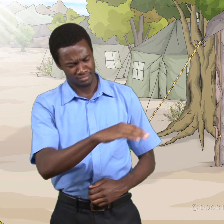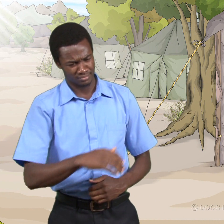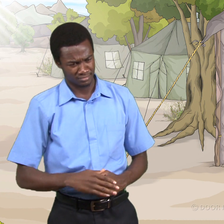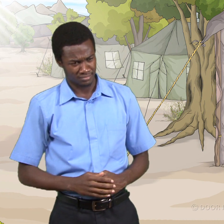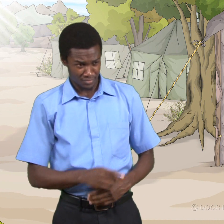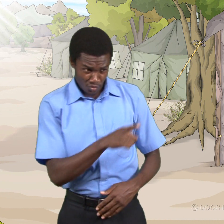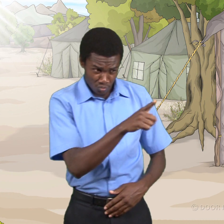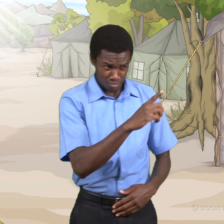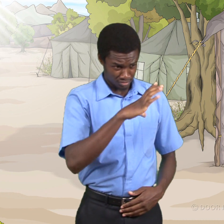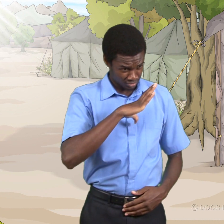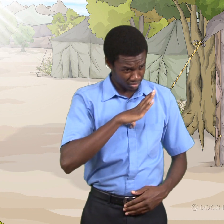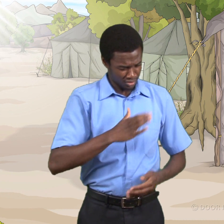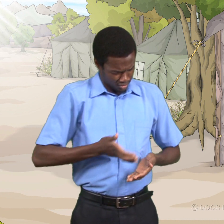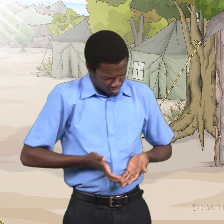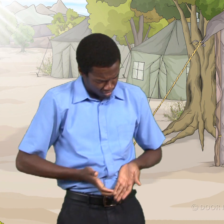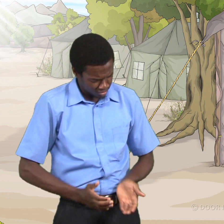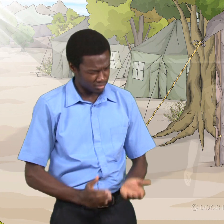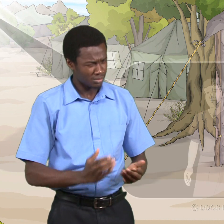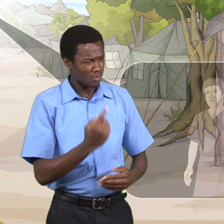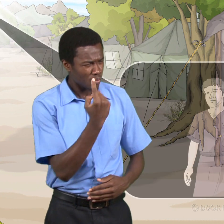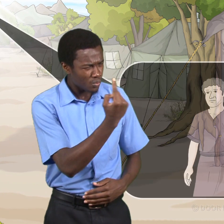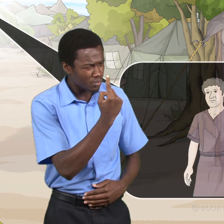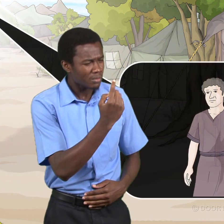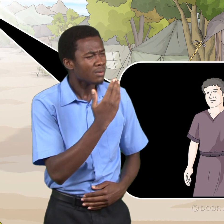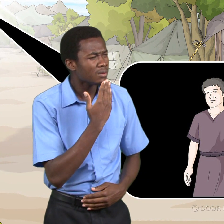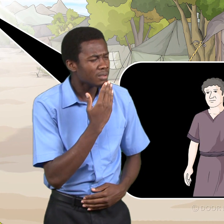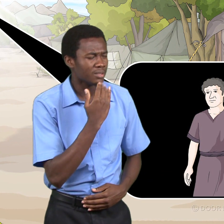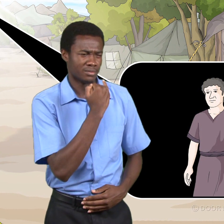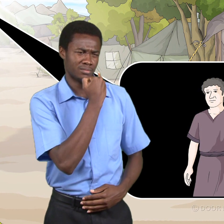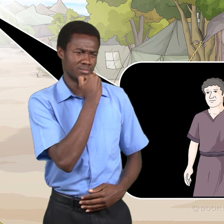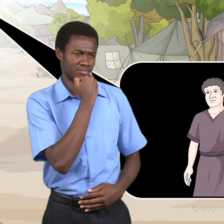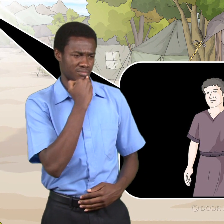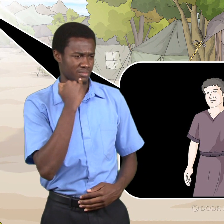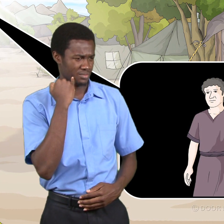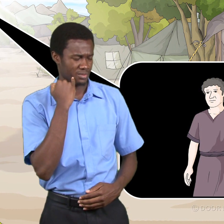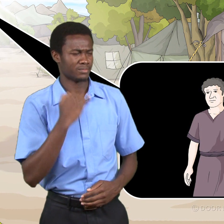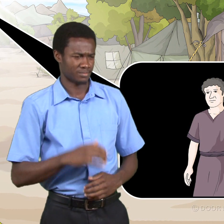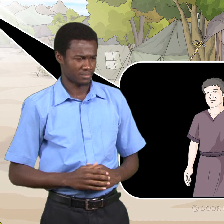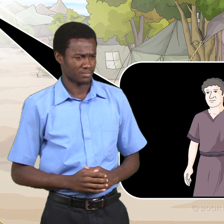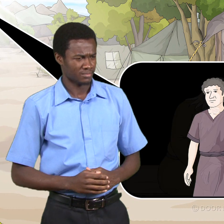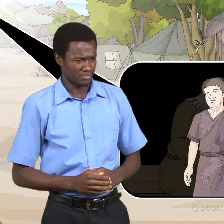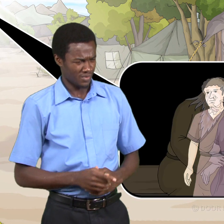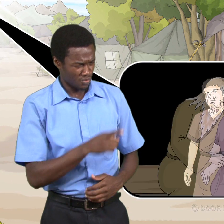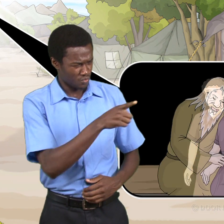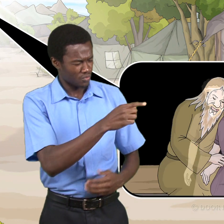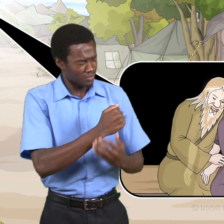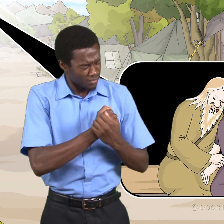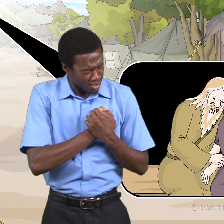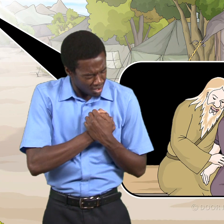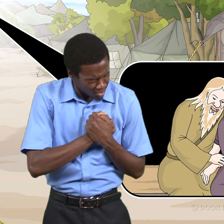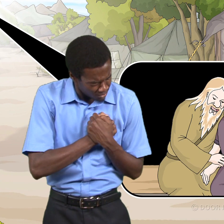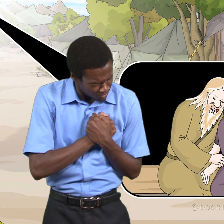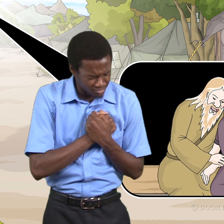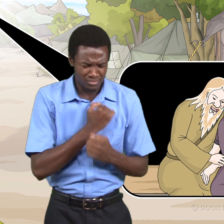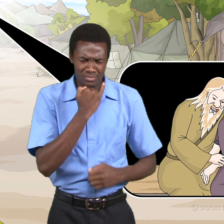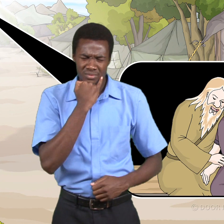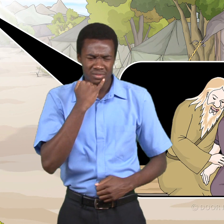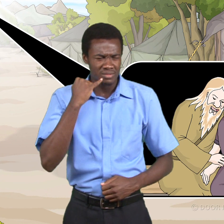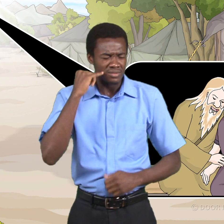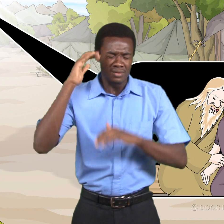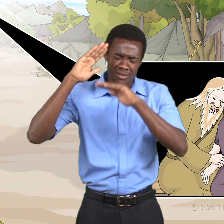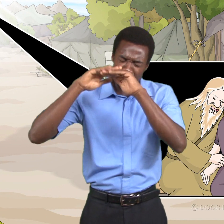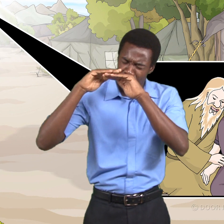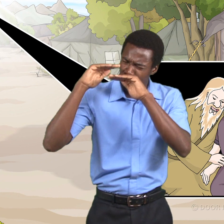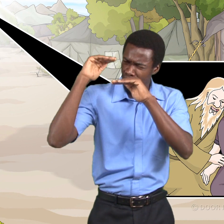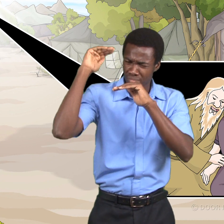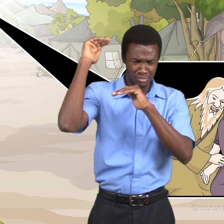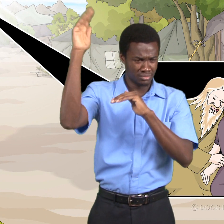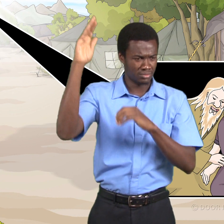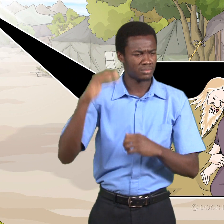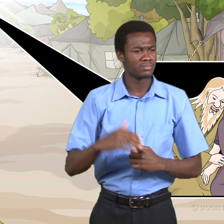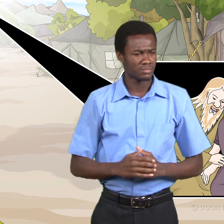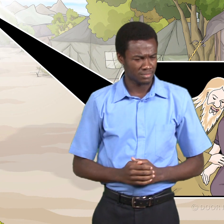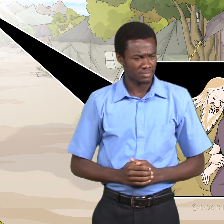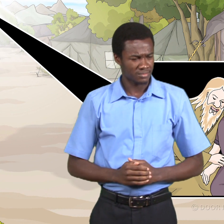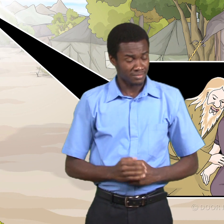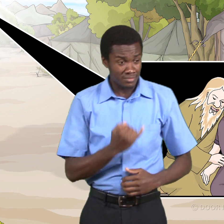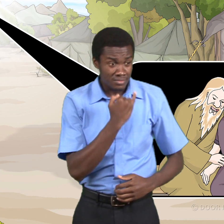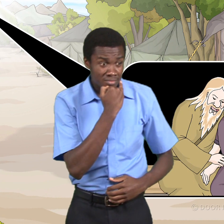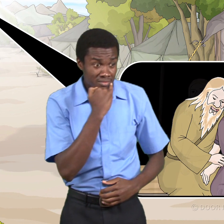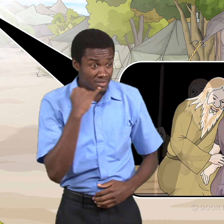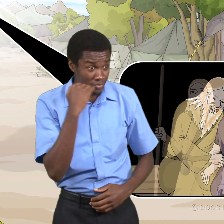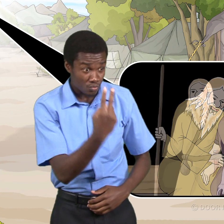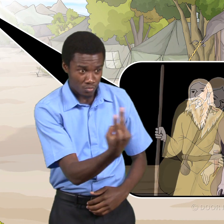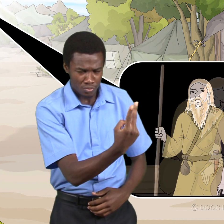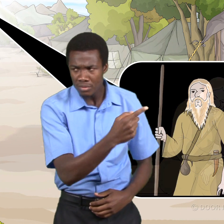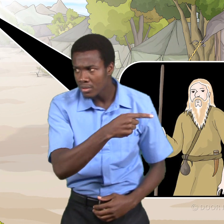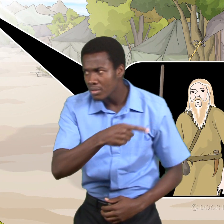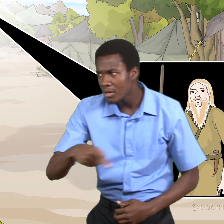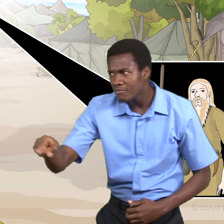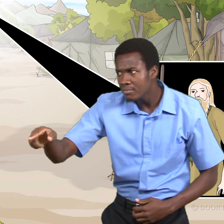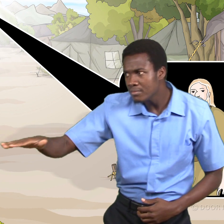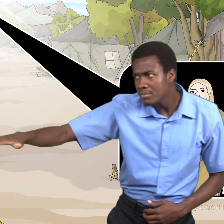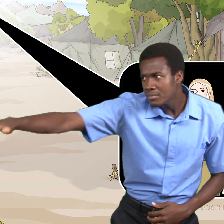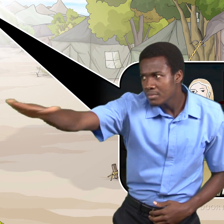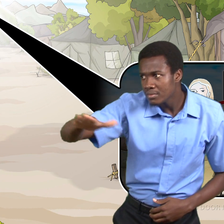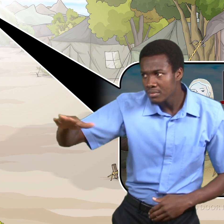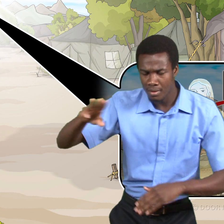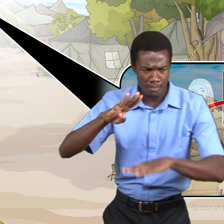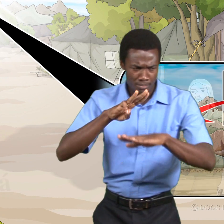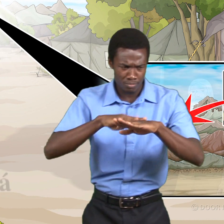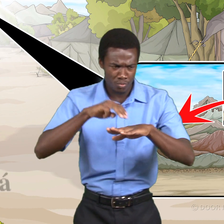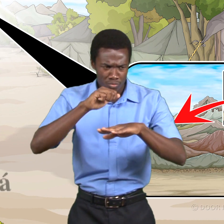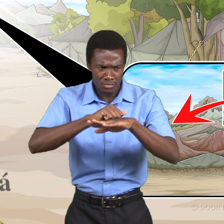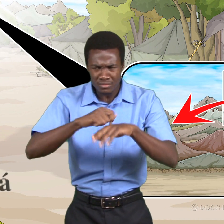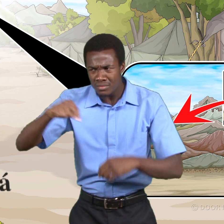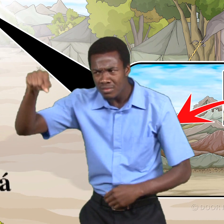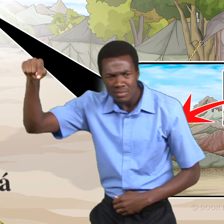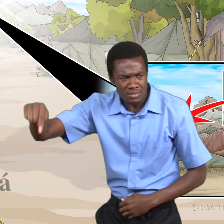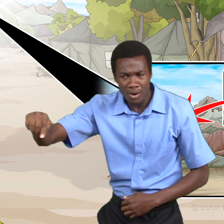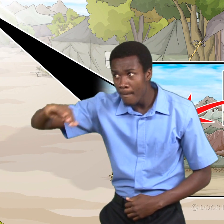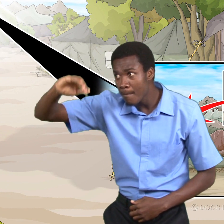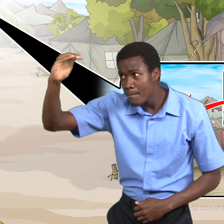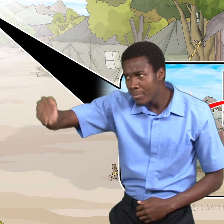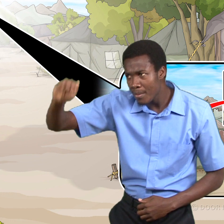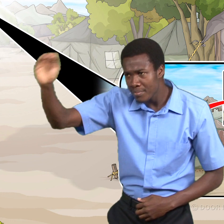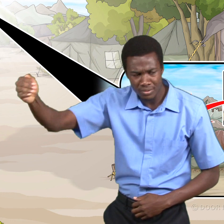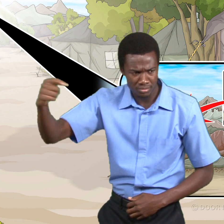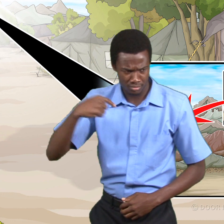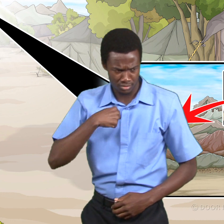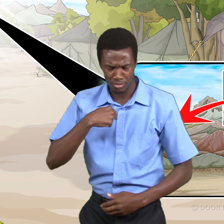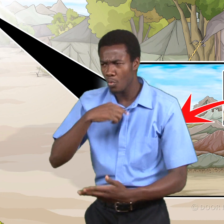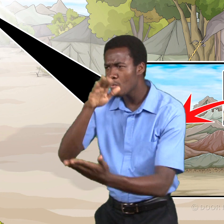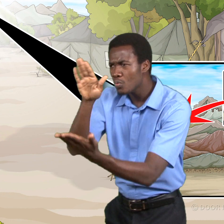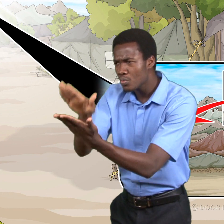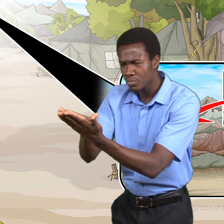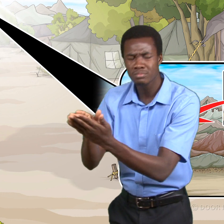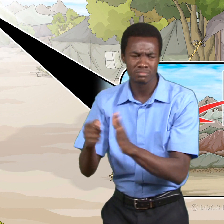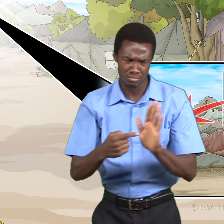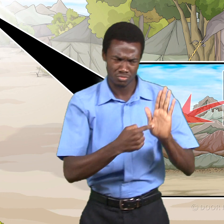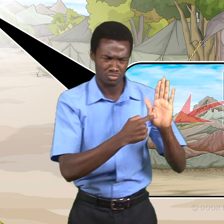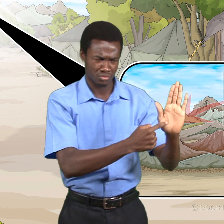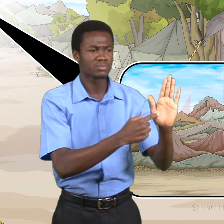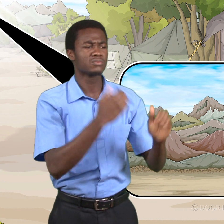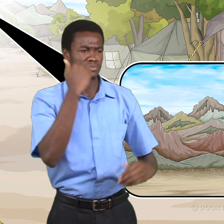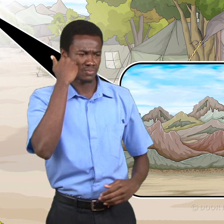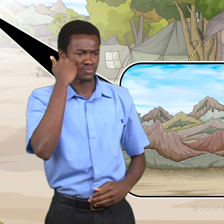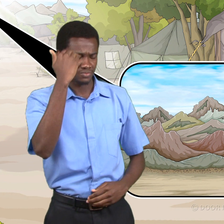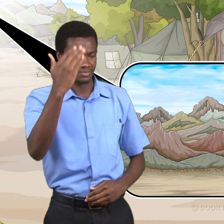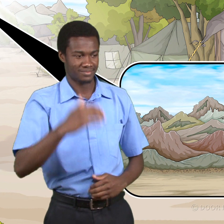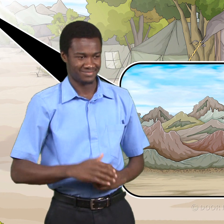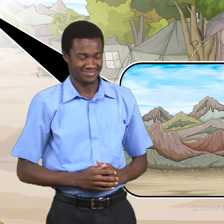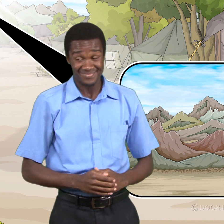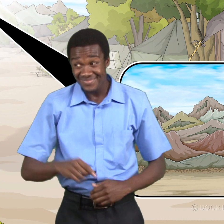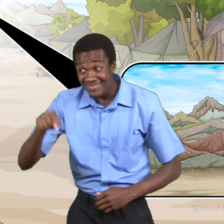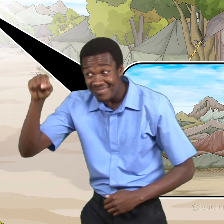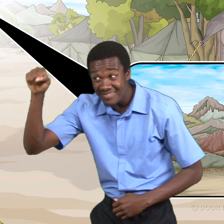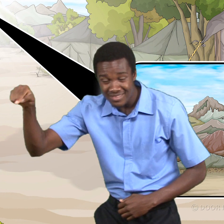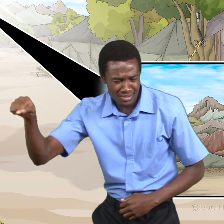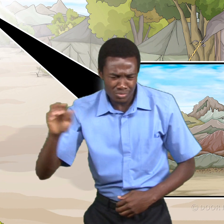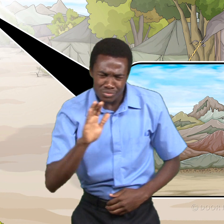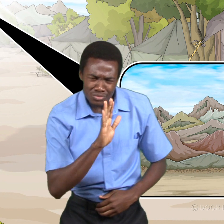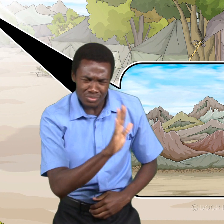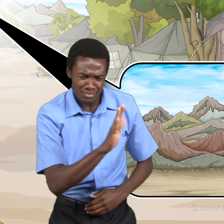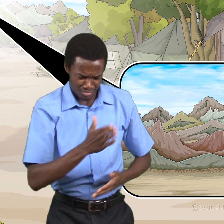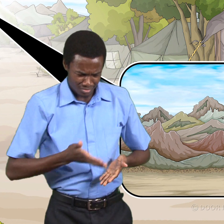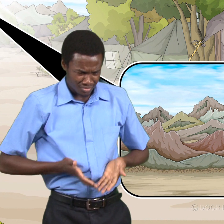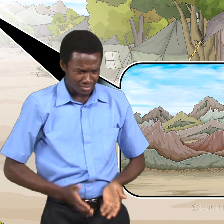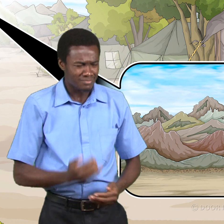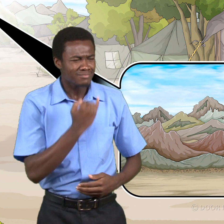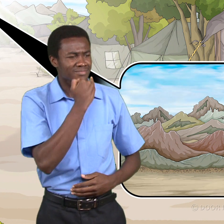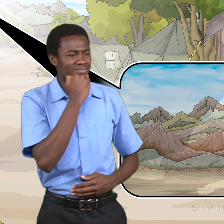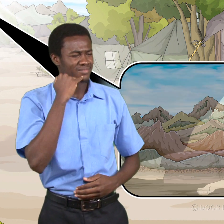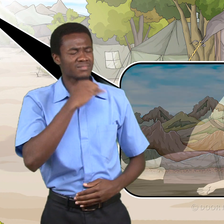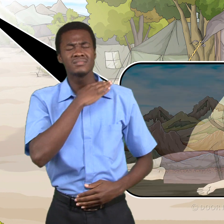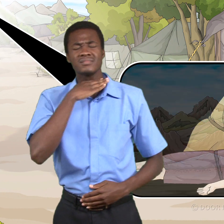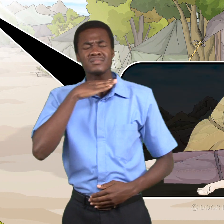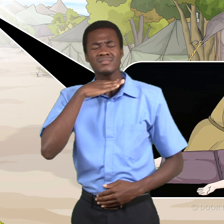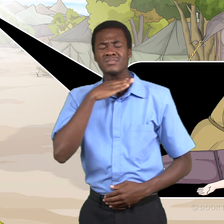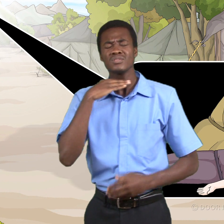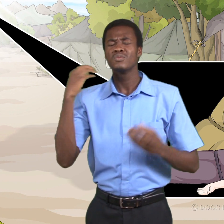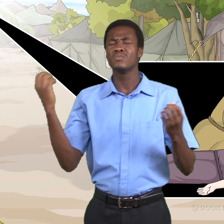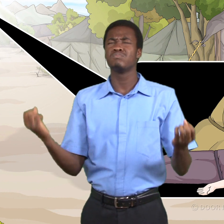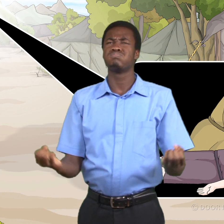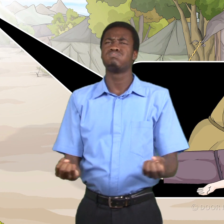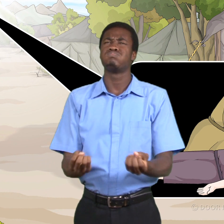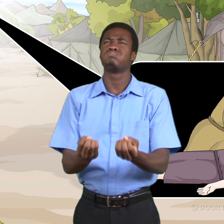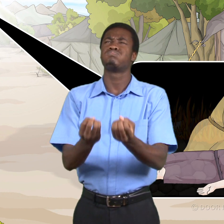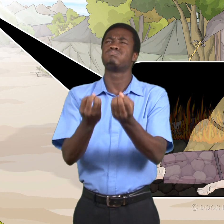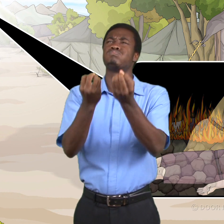“Take your son,” God said, “your only son Isaac, whom you love, and go to the land of Moriah.